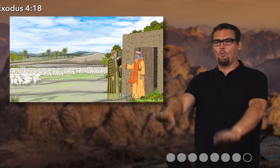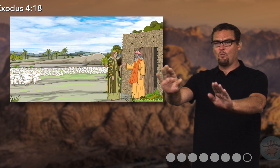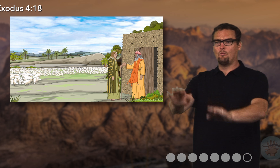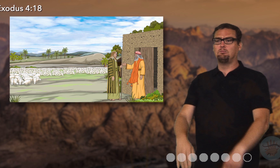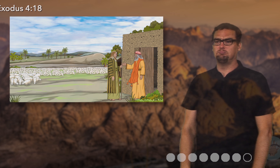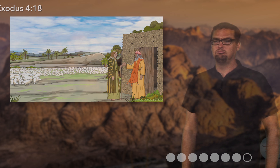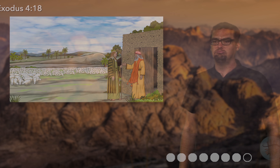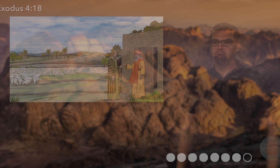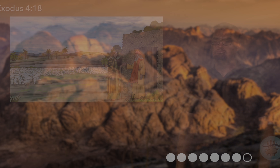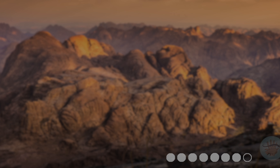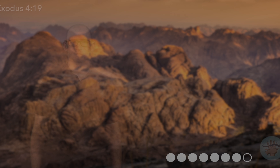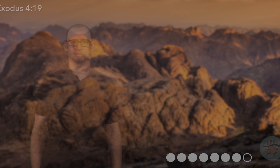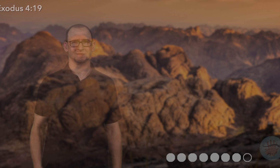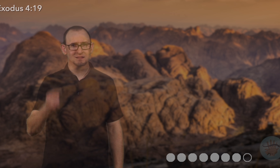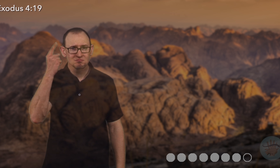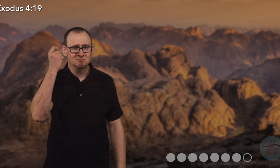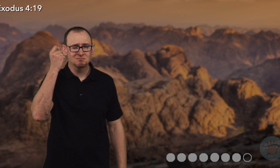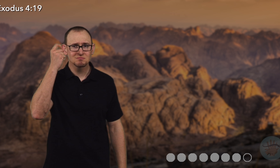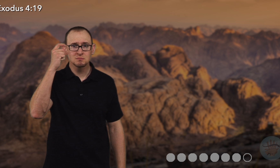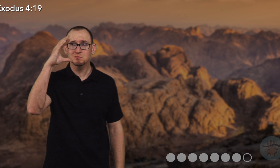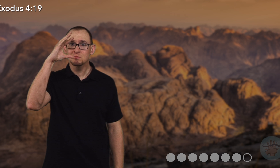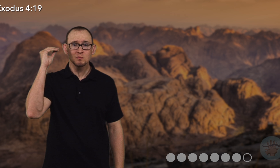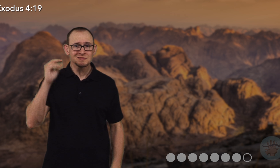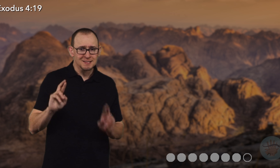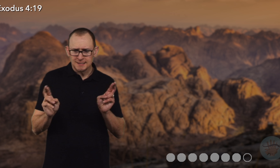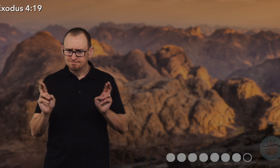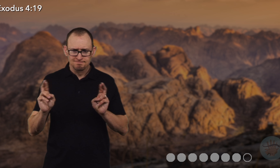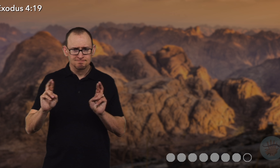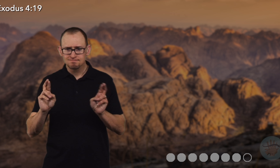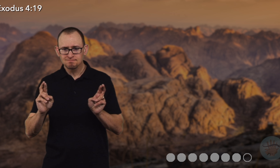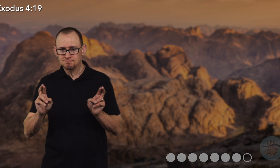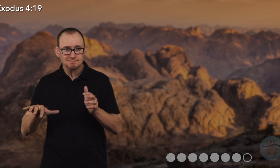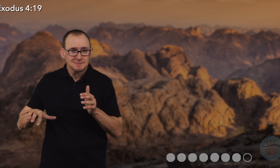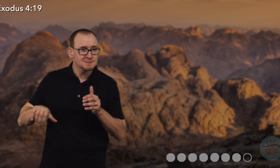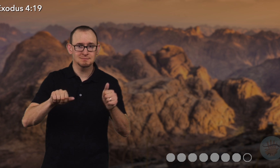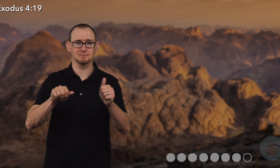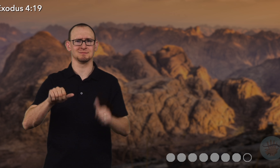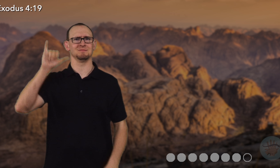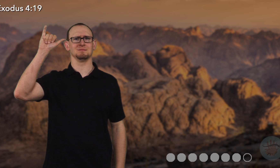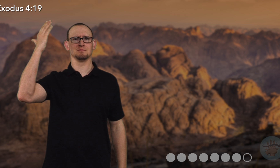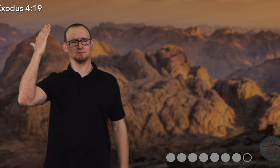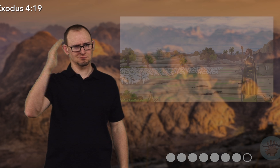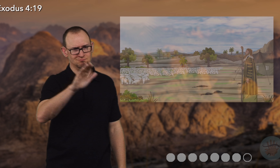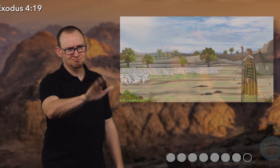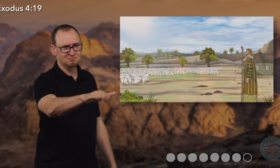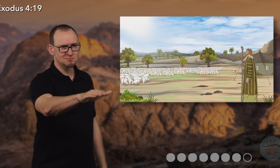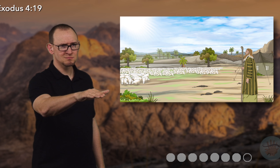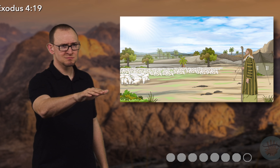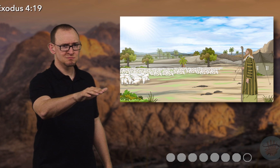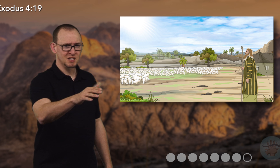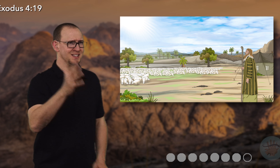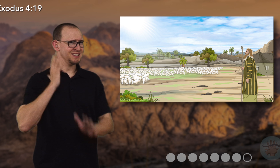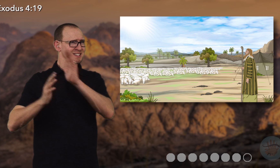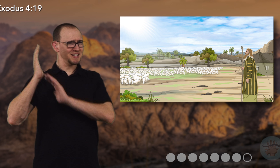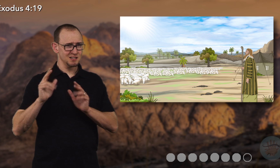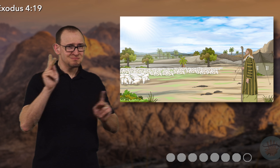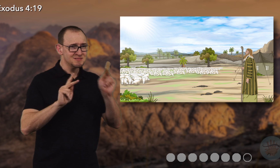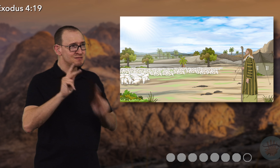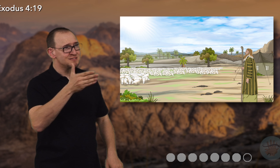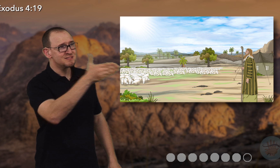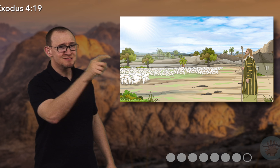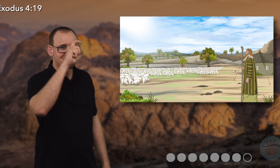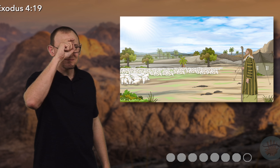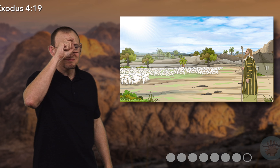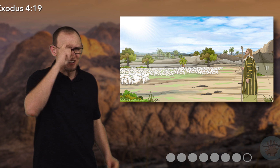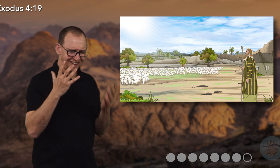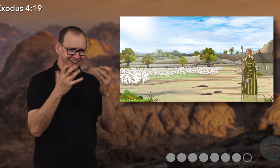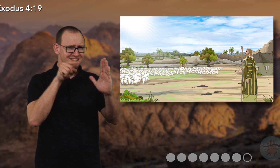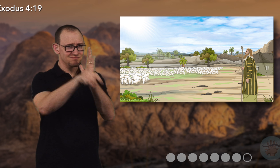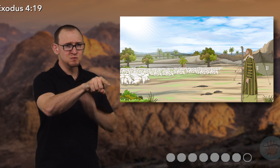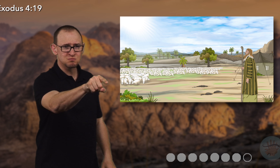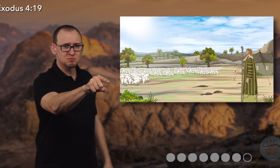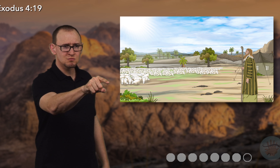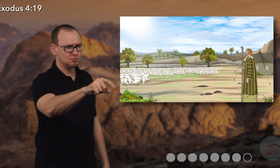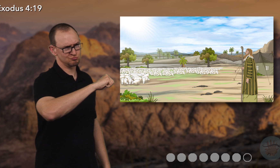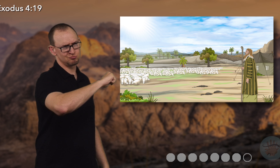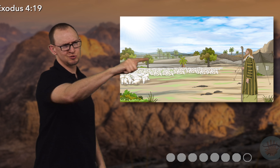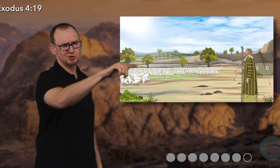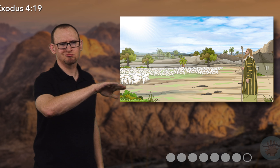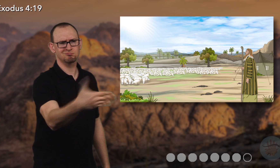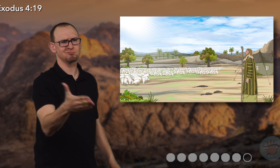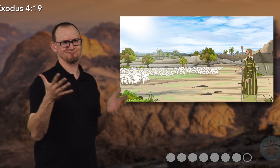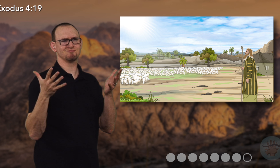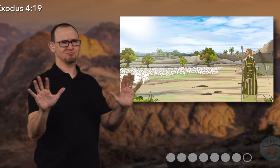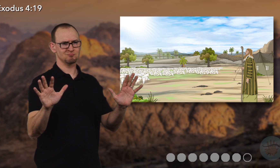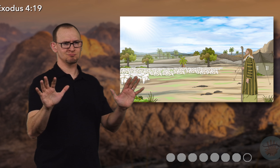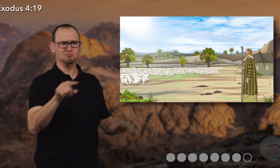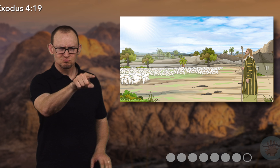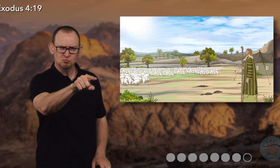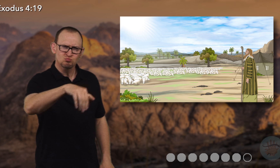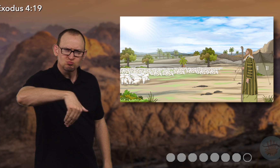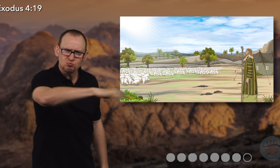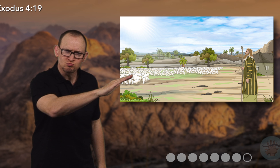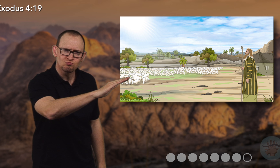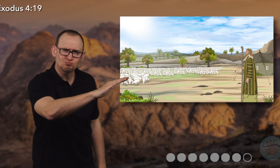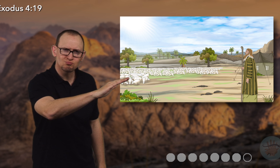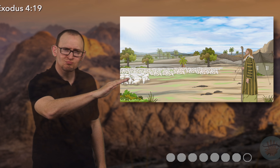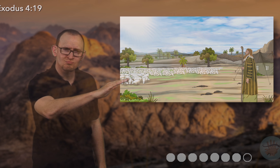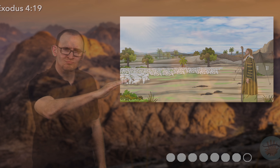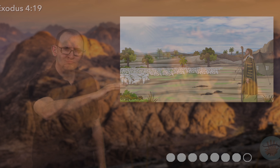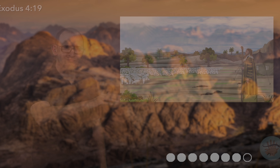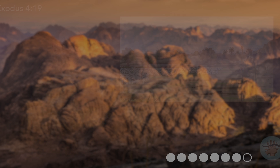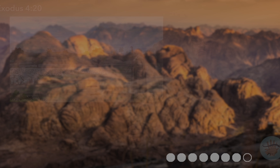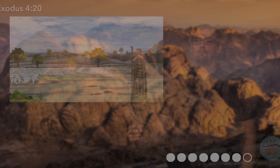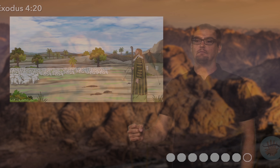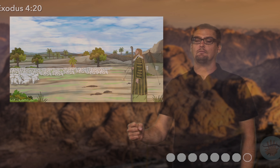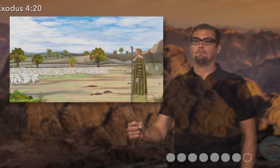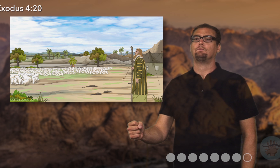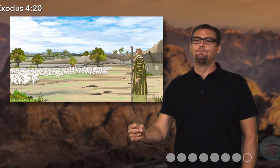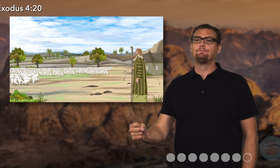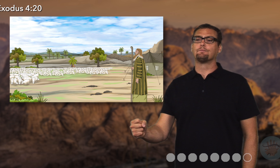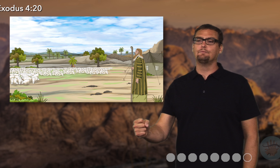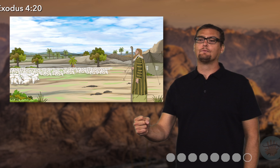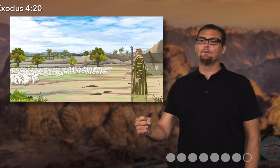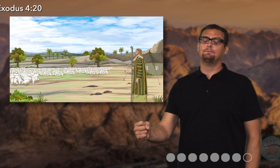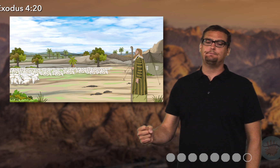Now the LORD had said to Moses in Midian, “Go back to Egypt, for all the men who sought to kill you are dead.”